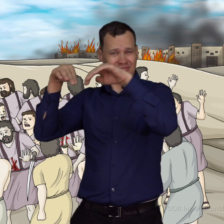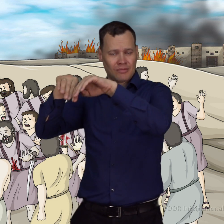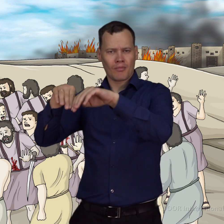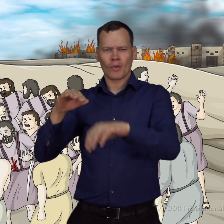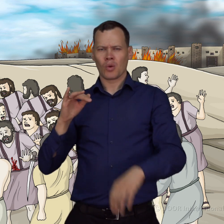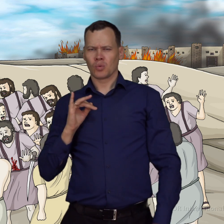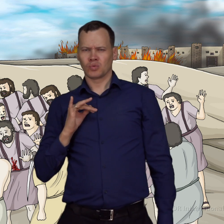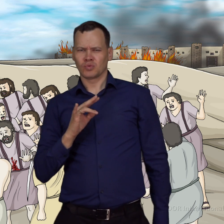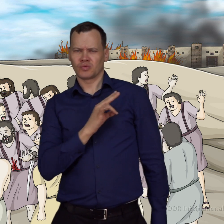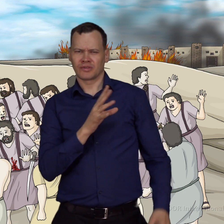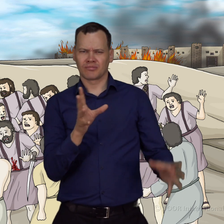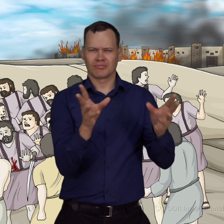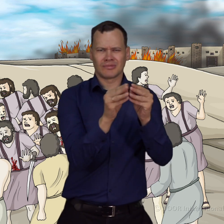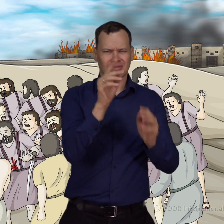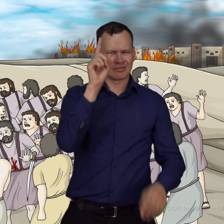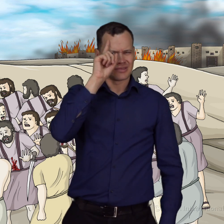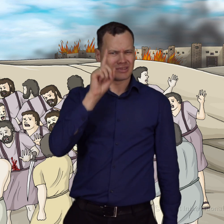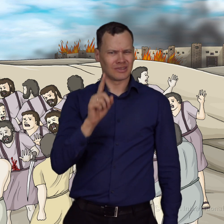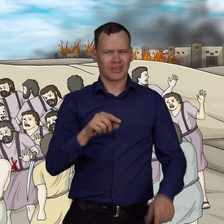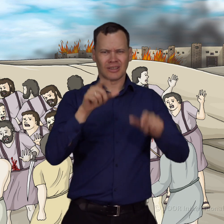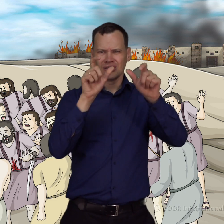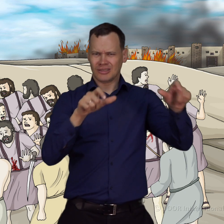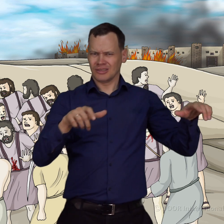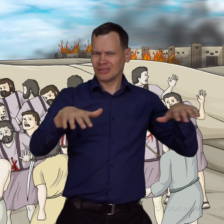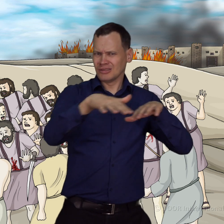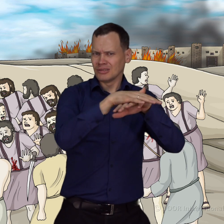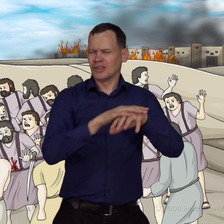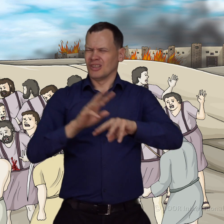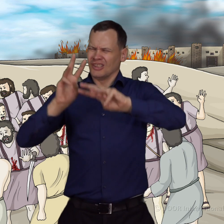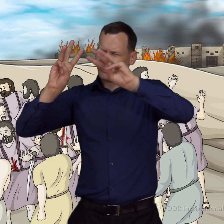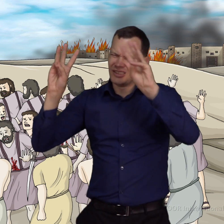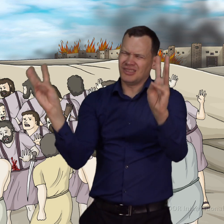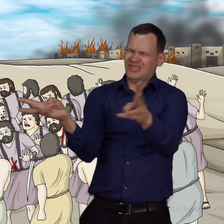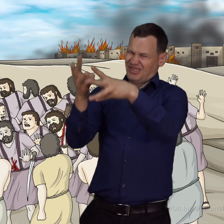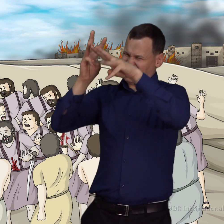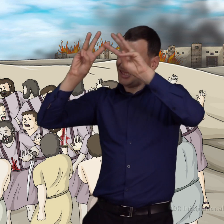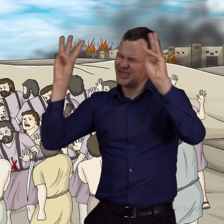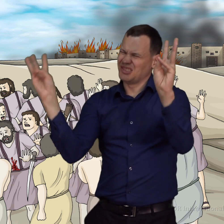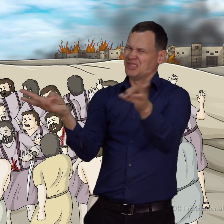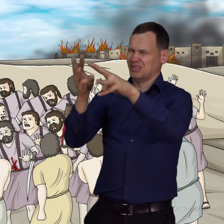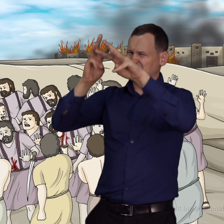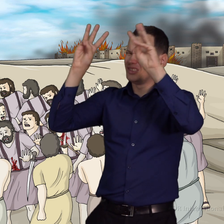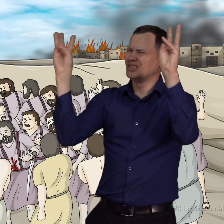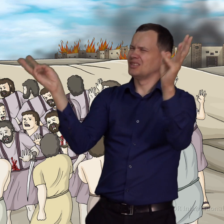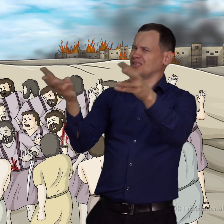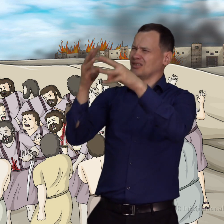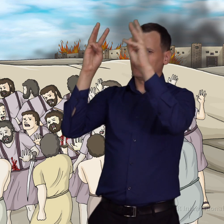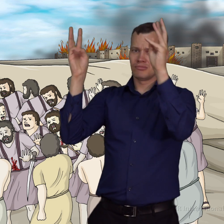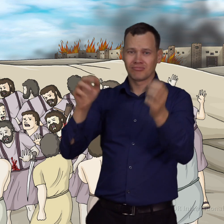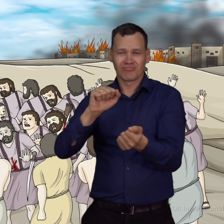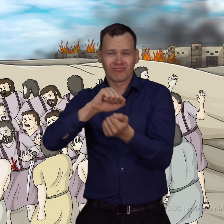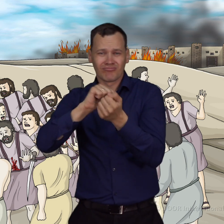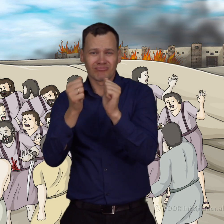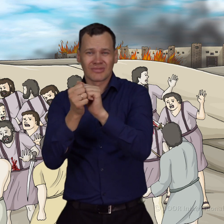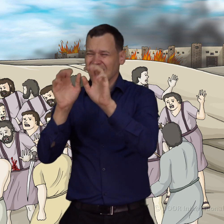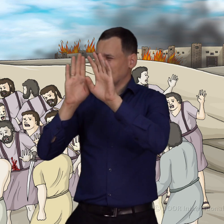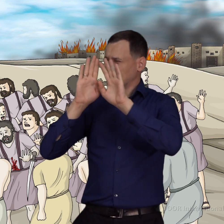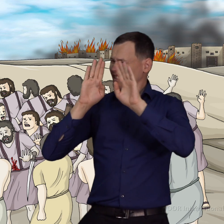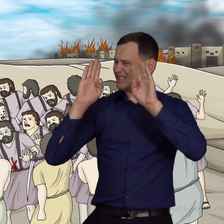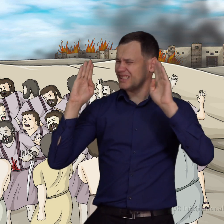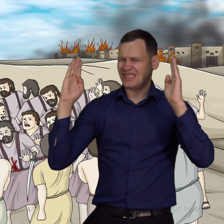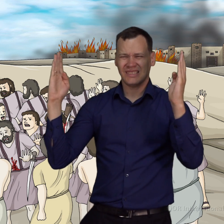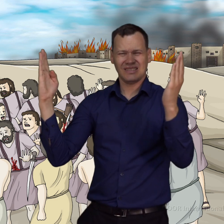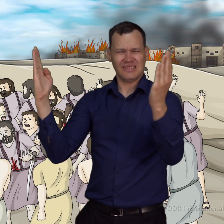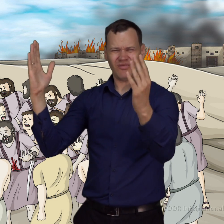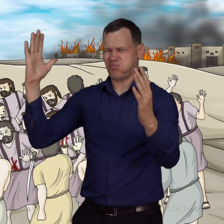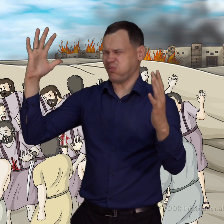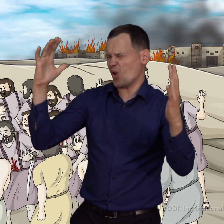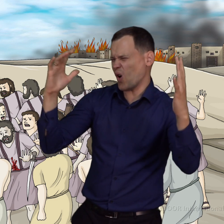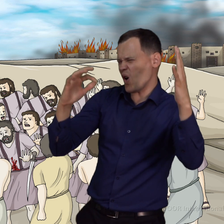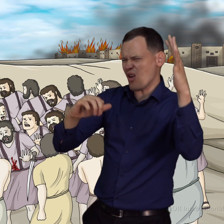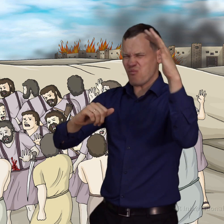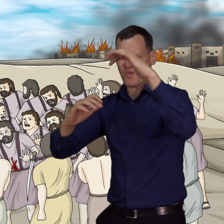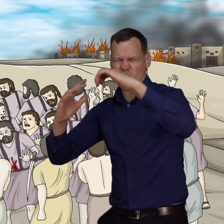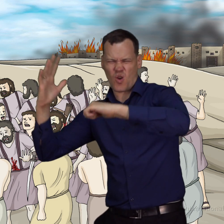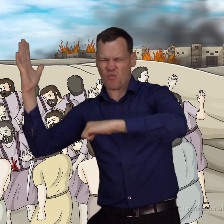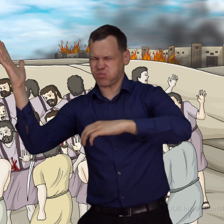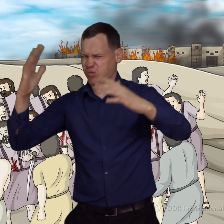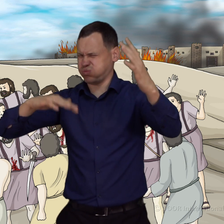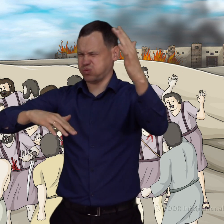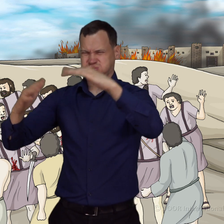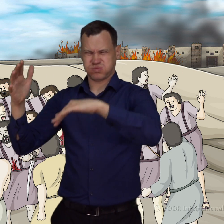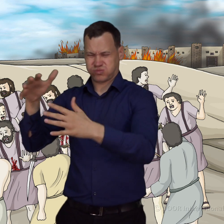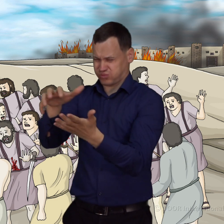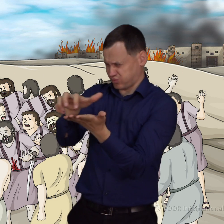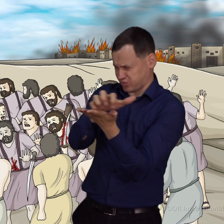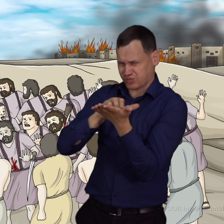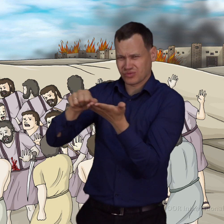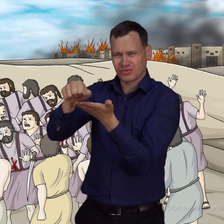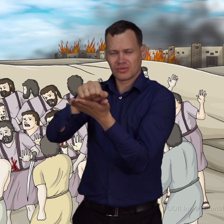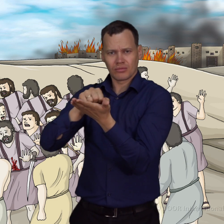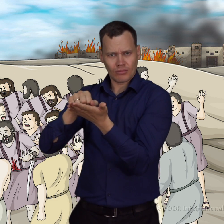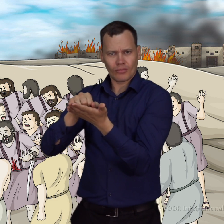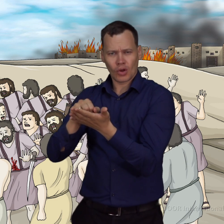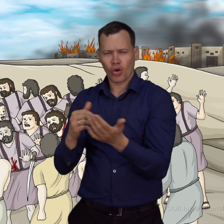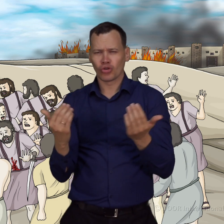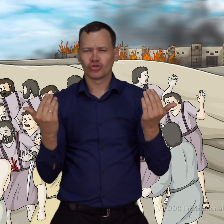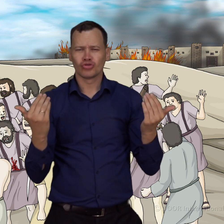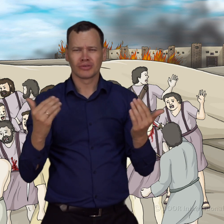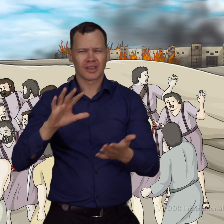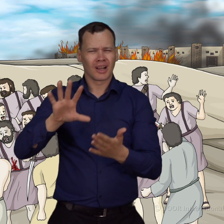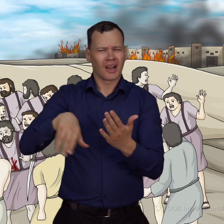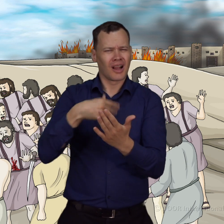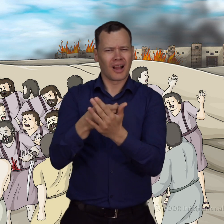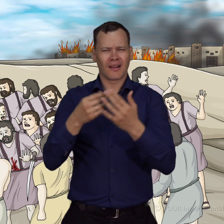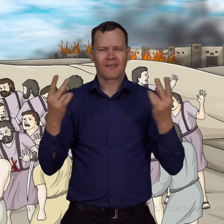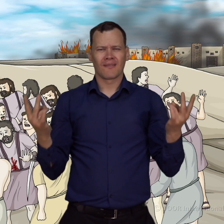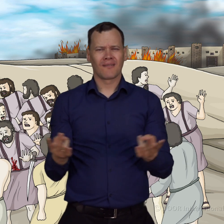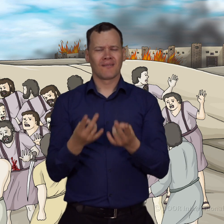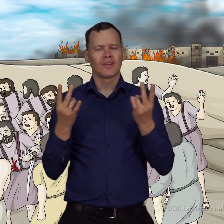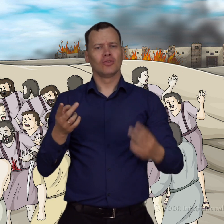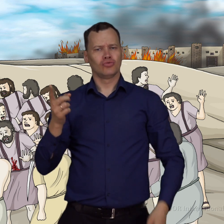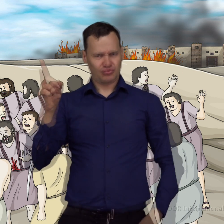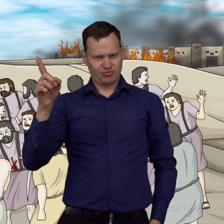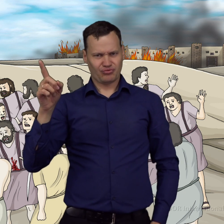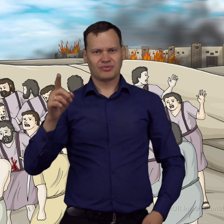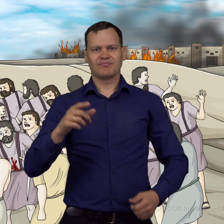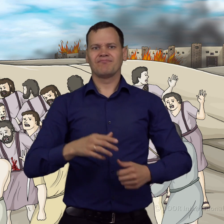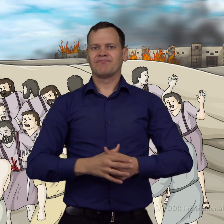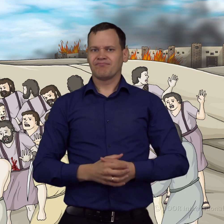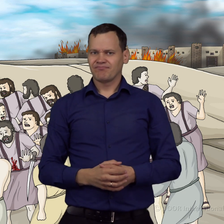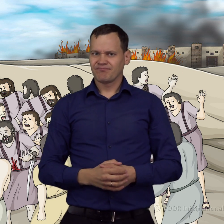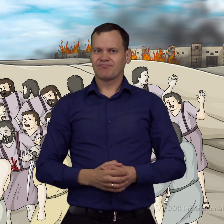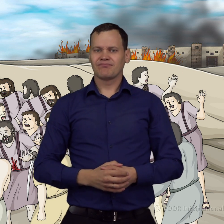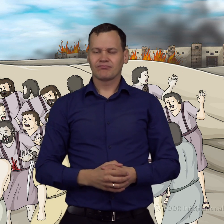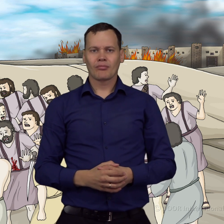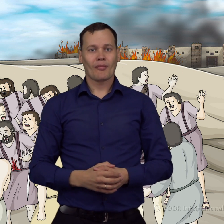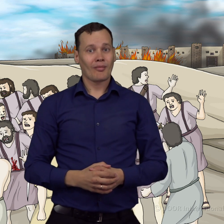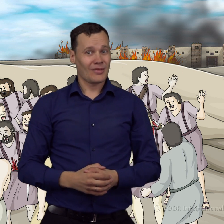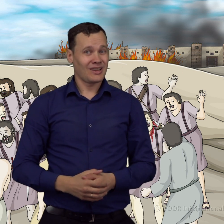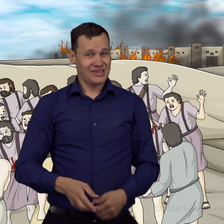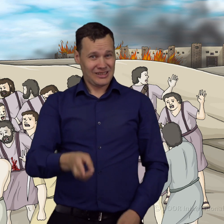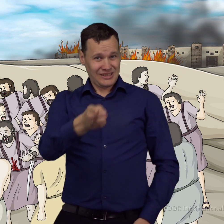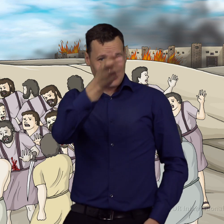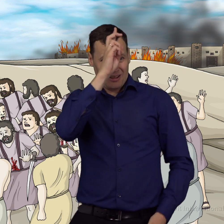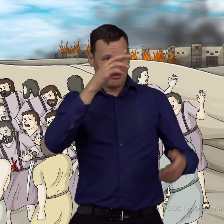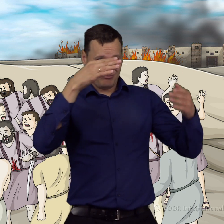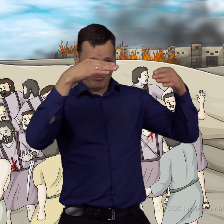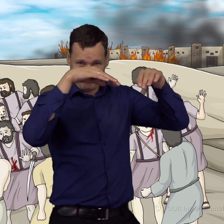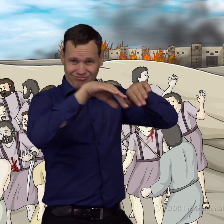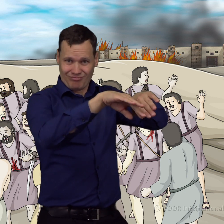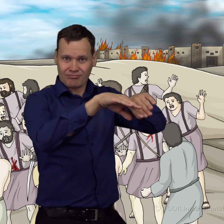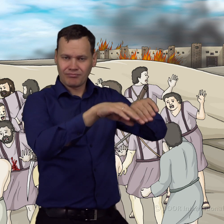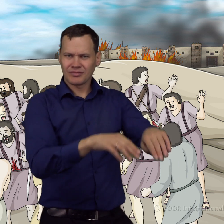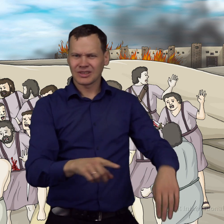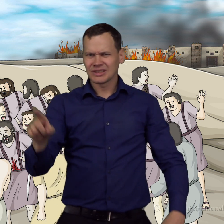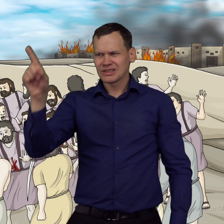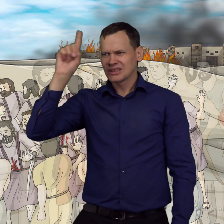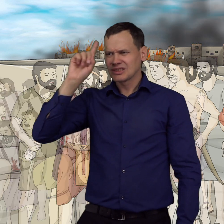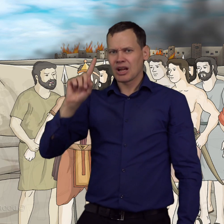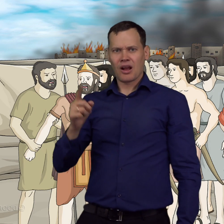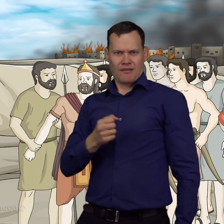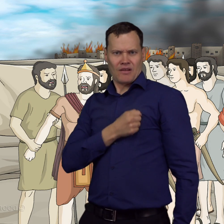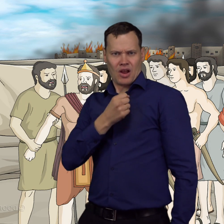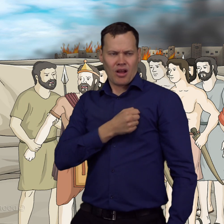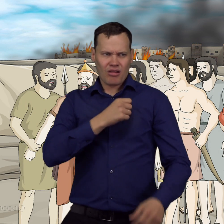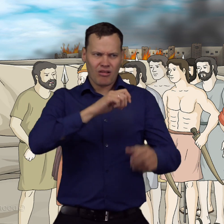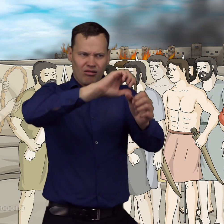So Joshua burned Ai and made it a permanent heap of ruins, a desolation to this day.